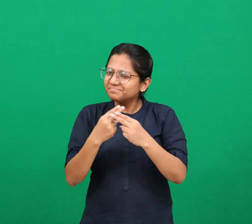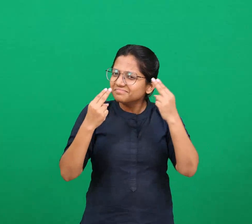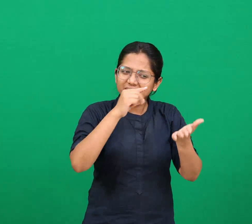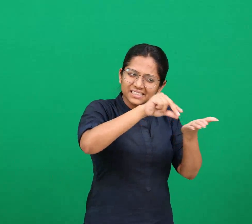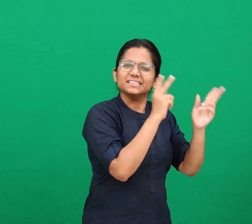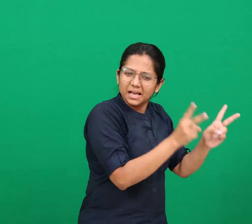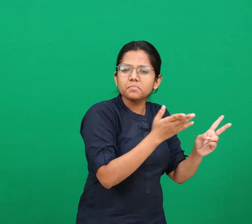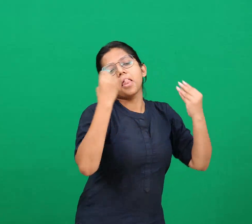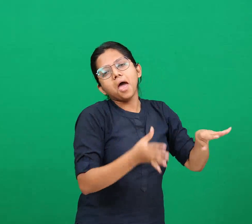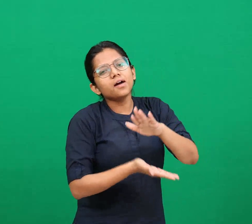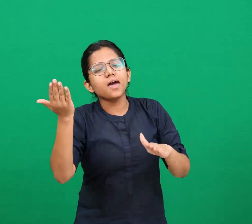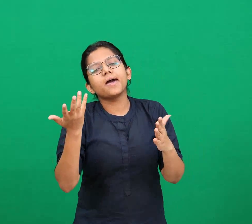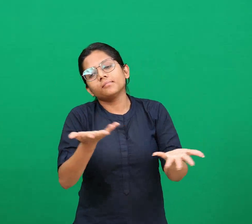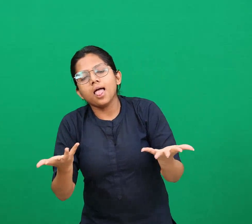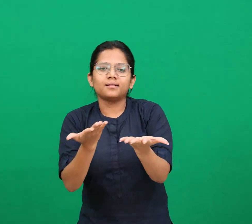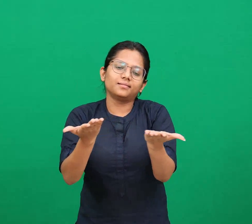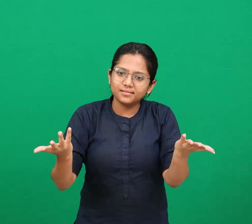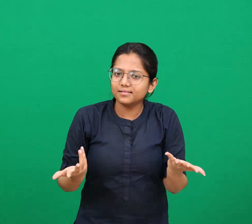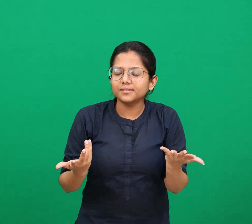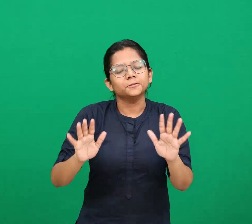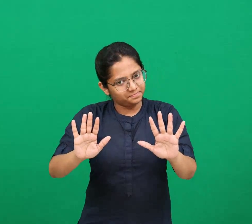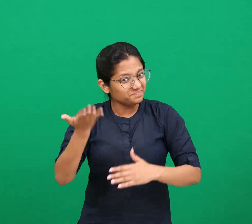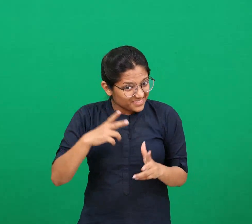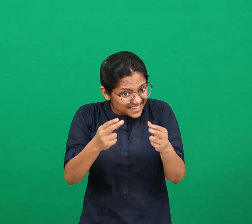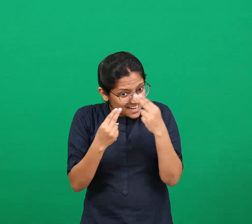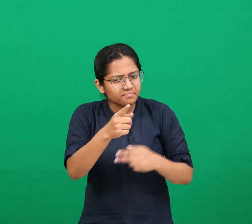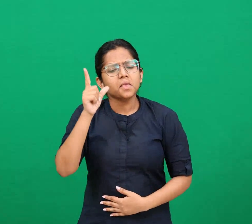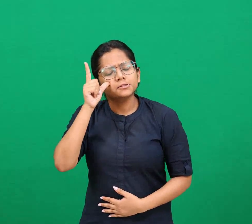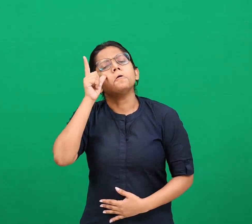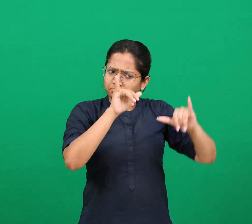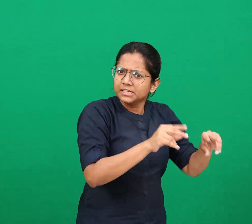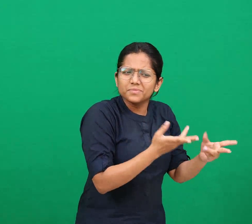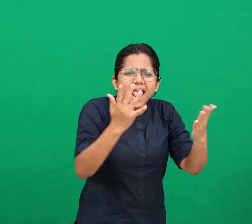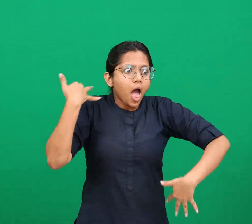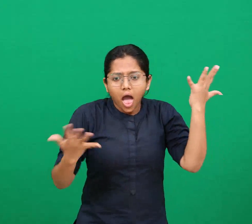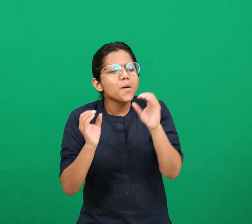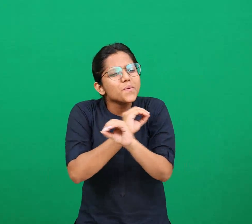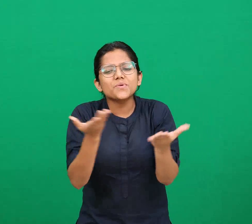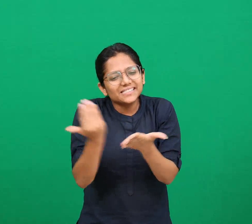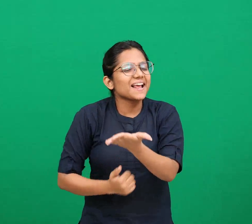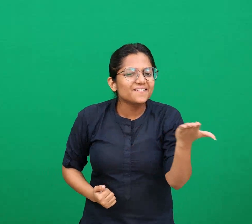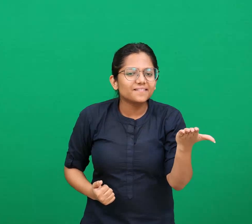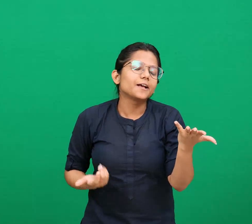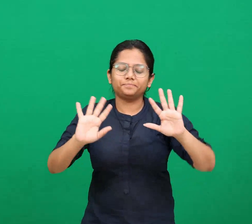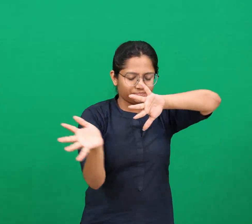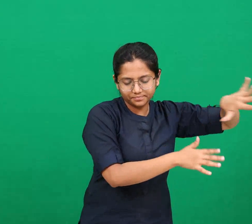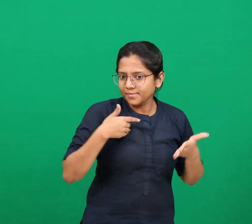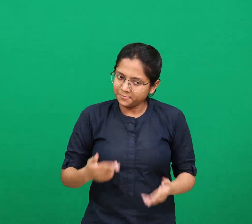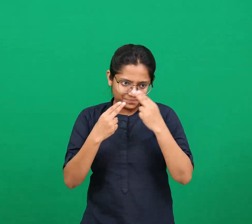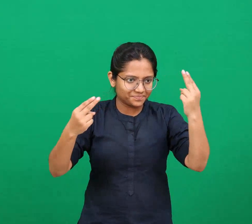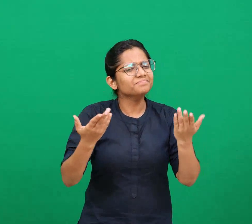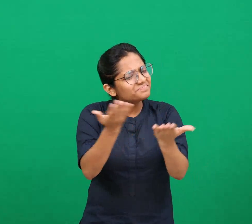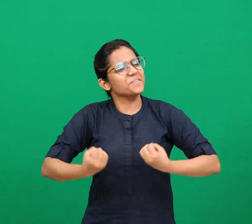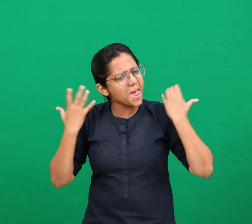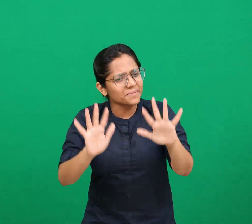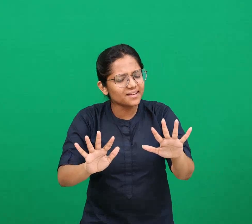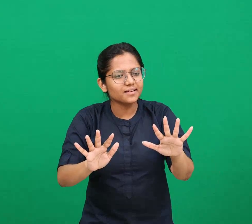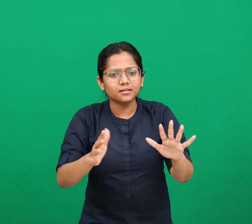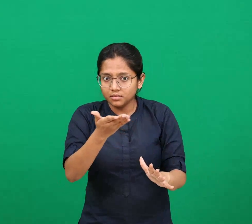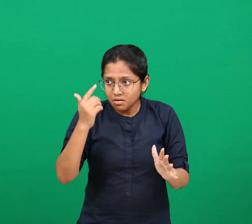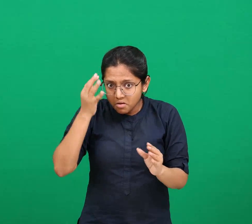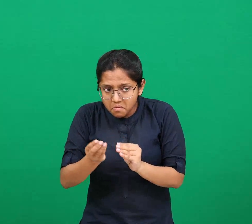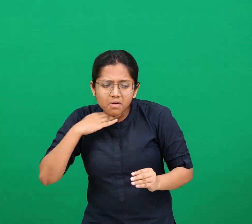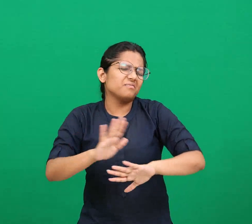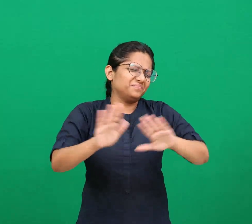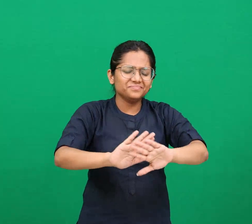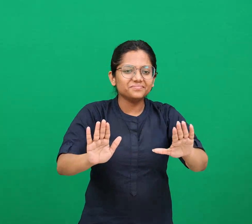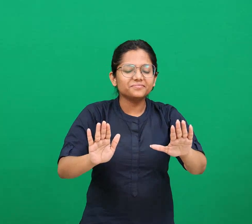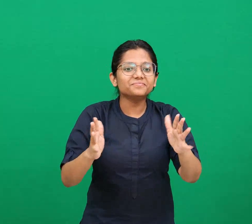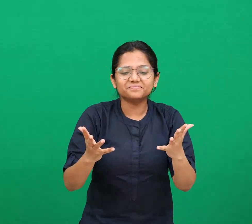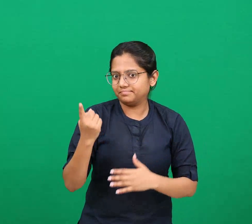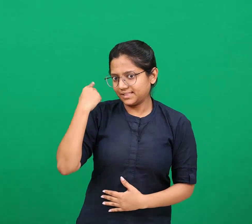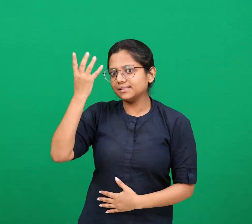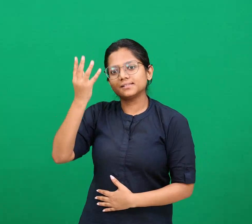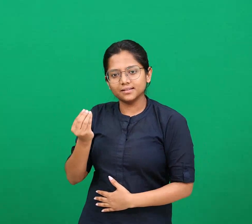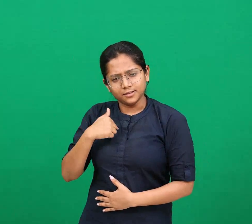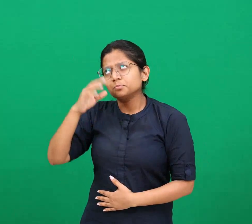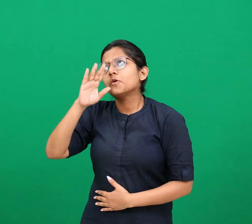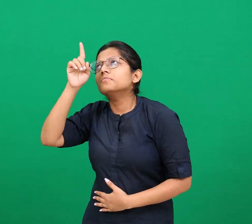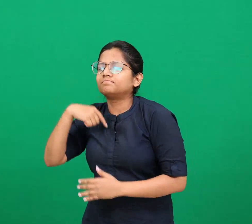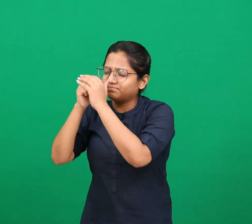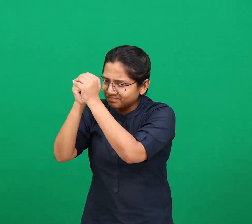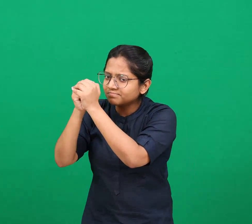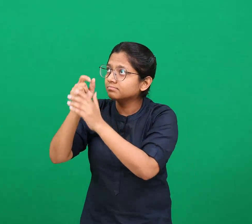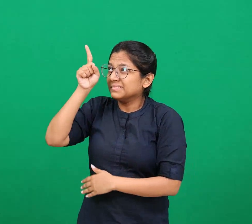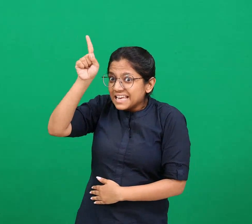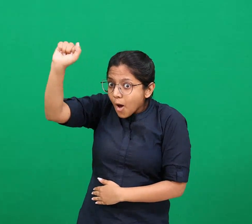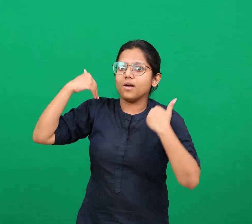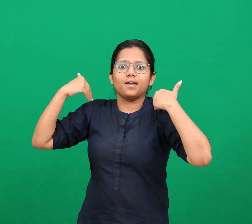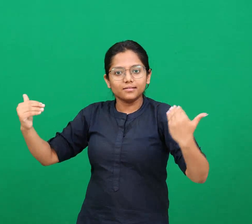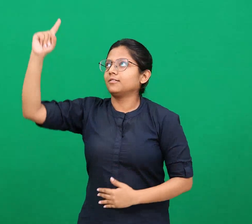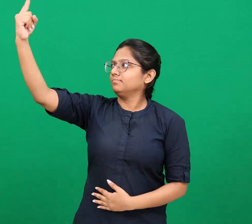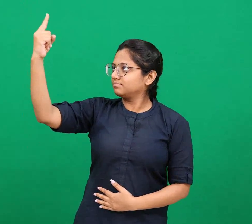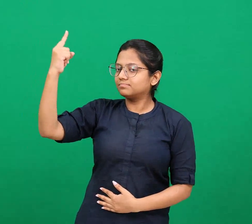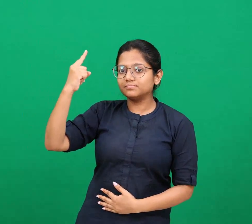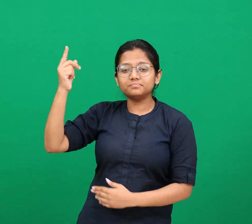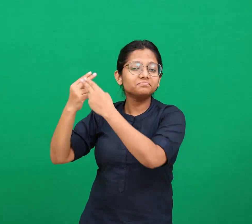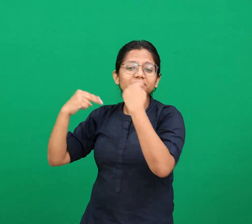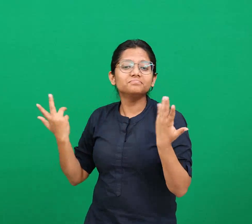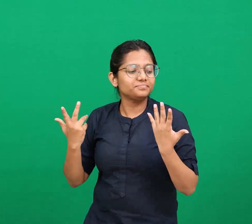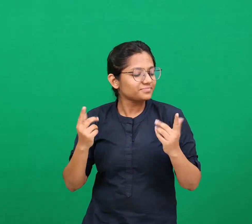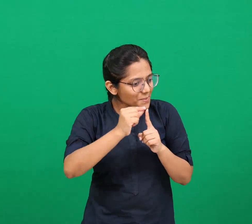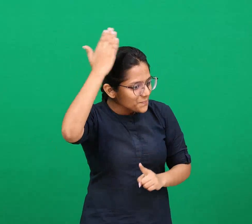Then you would have averted this disaster and loss. But now I urge you to keep up your courage, because you will not experience any loss of life, but only of the ship.